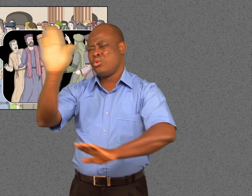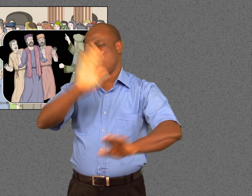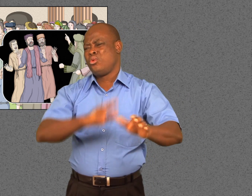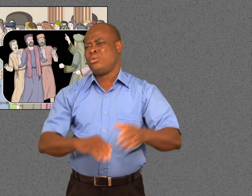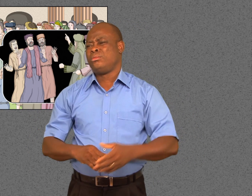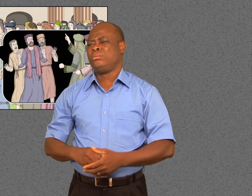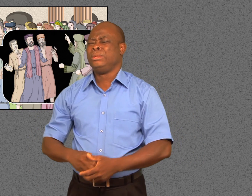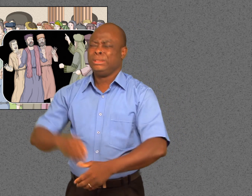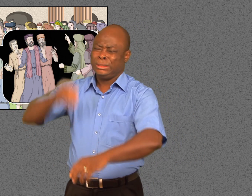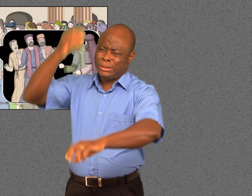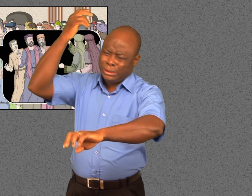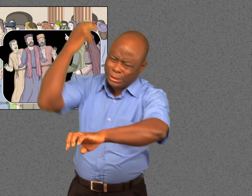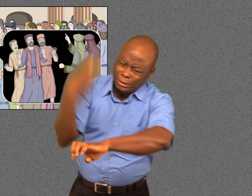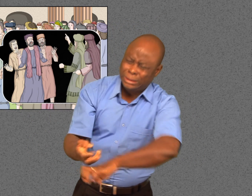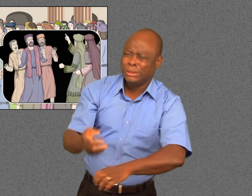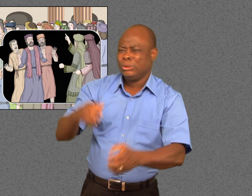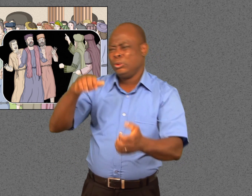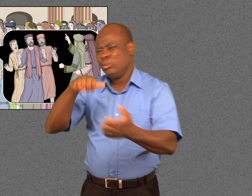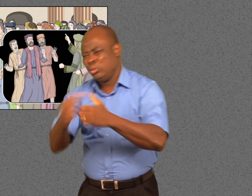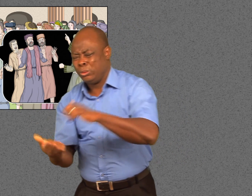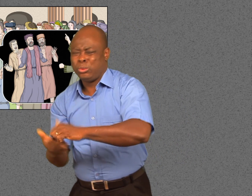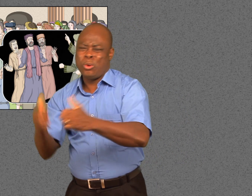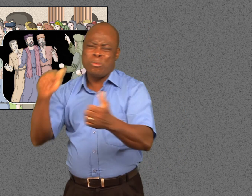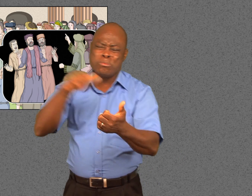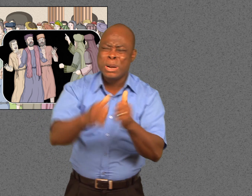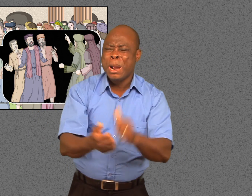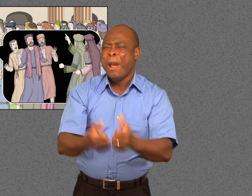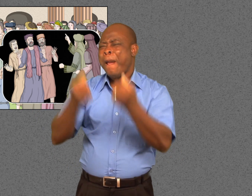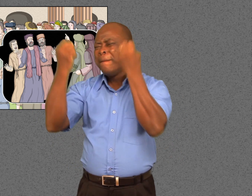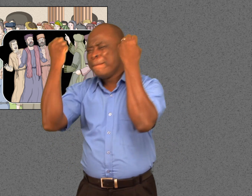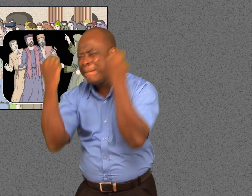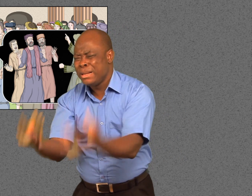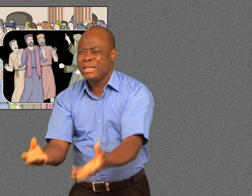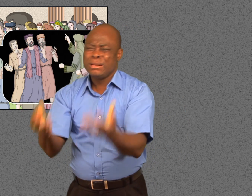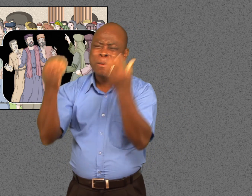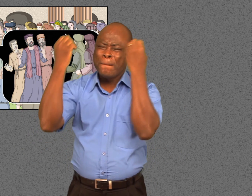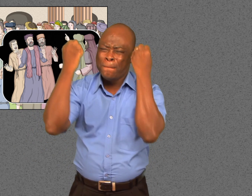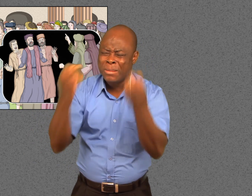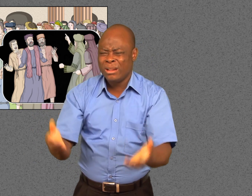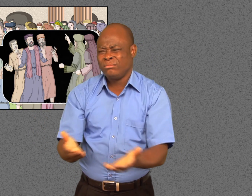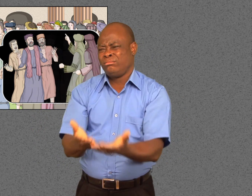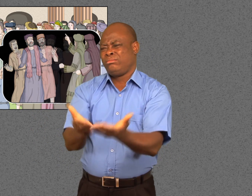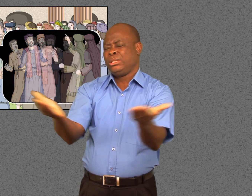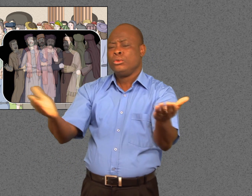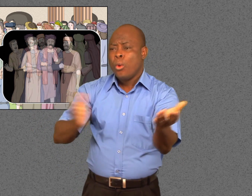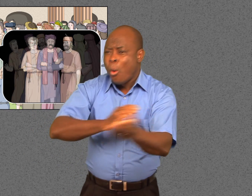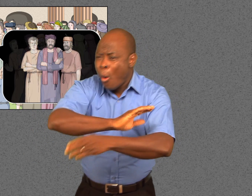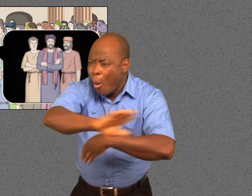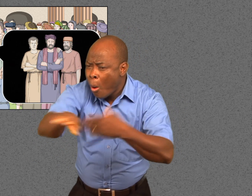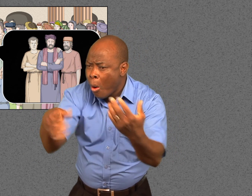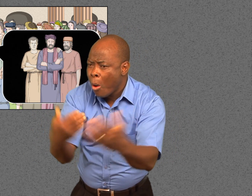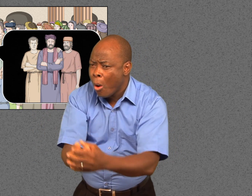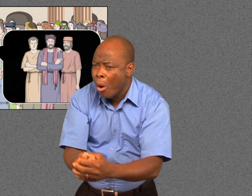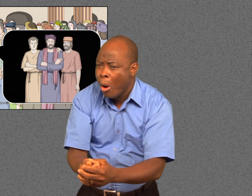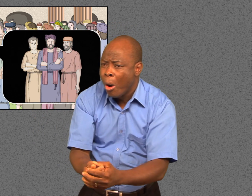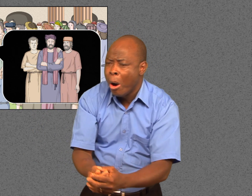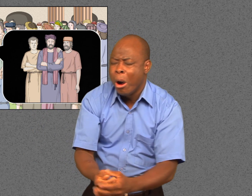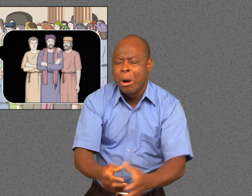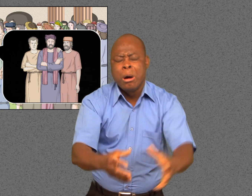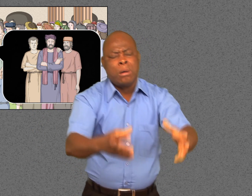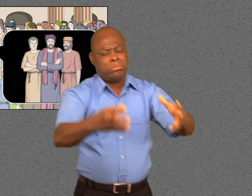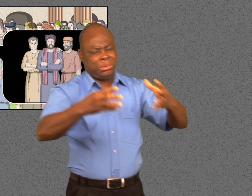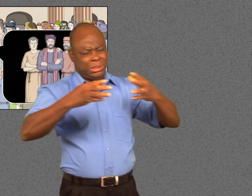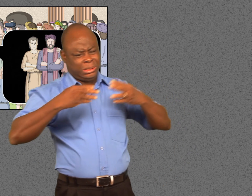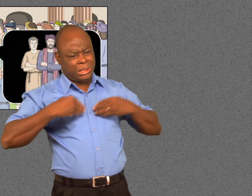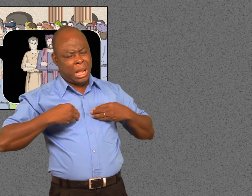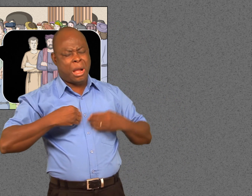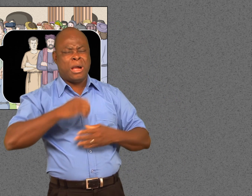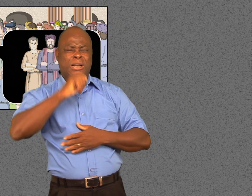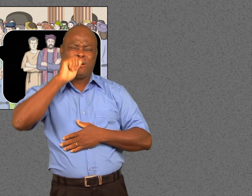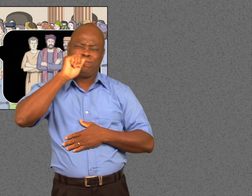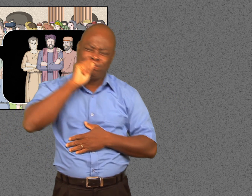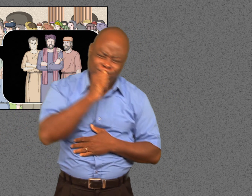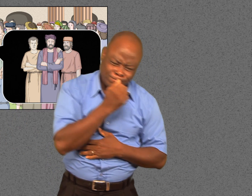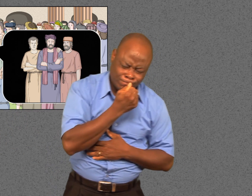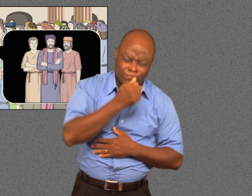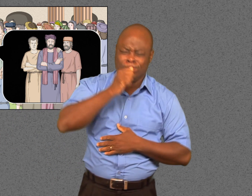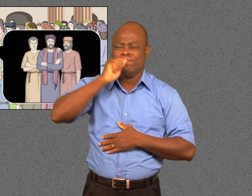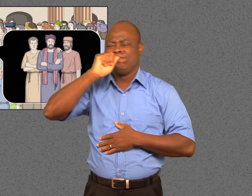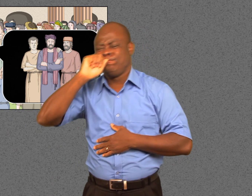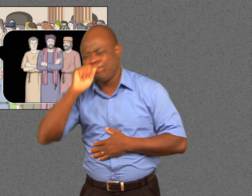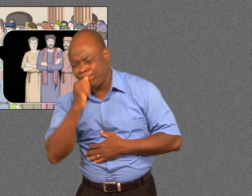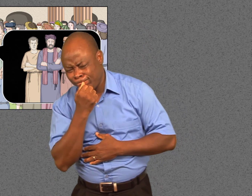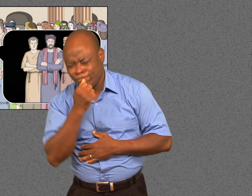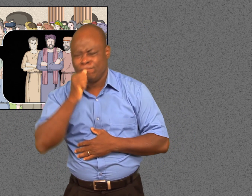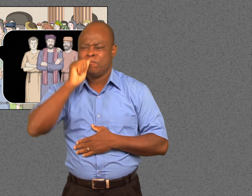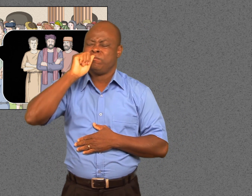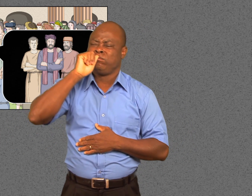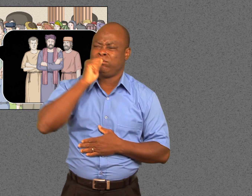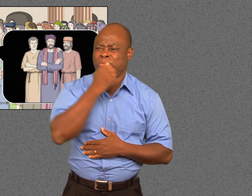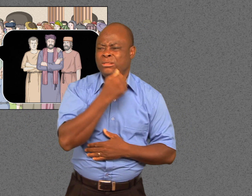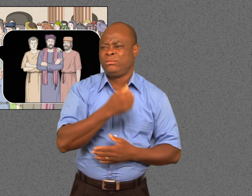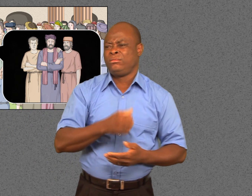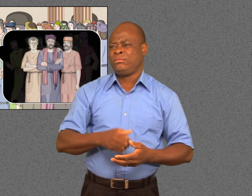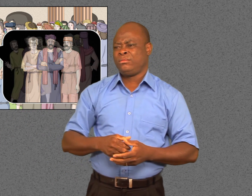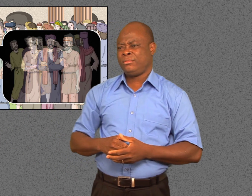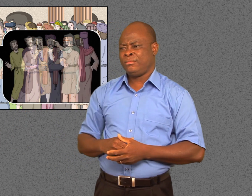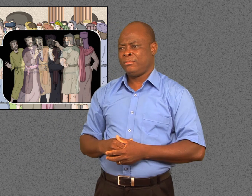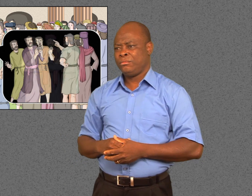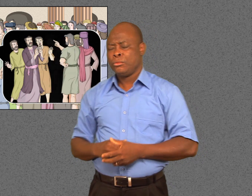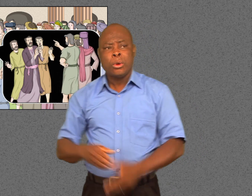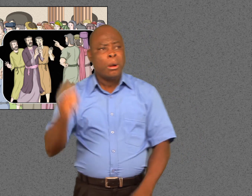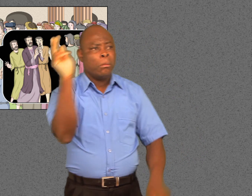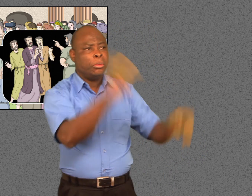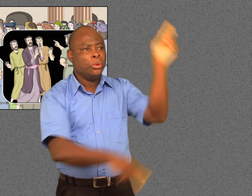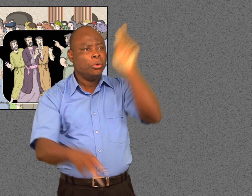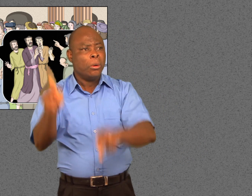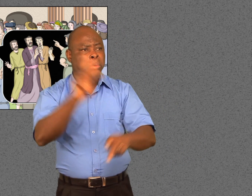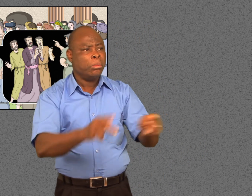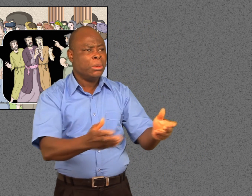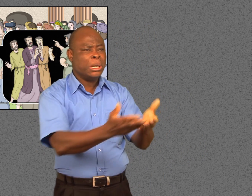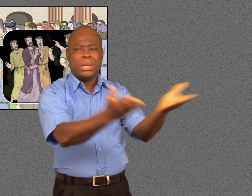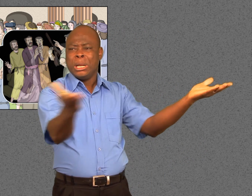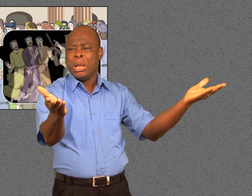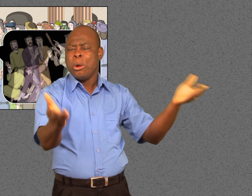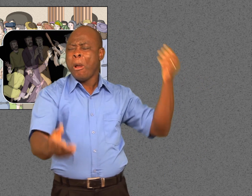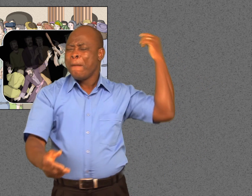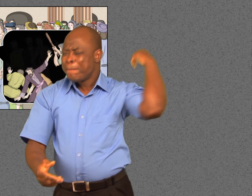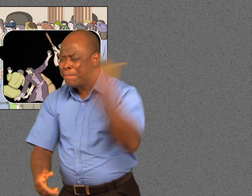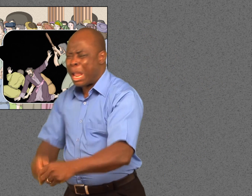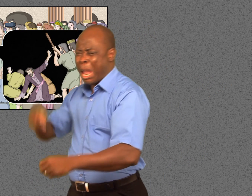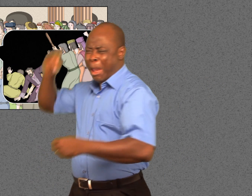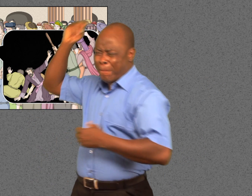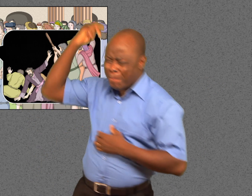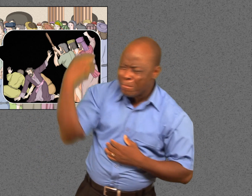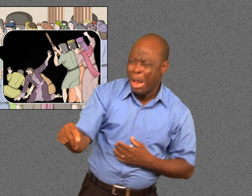in troubles, hardships, and calamities;